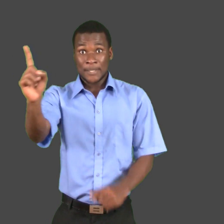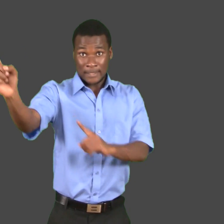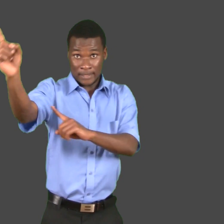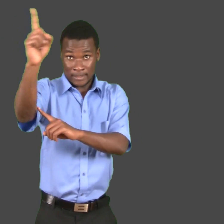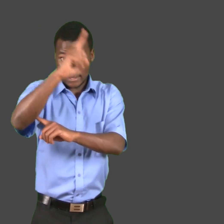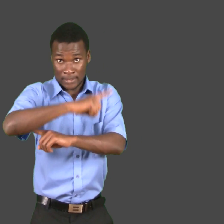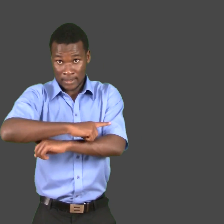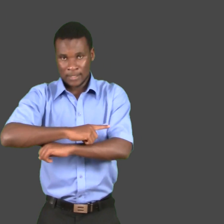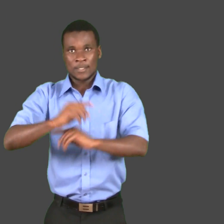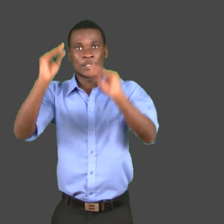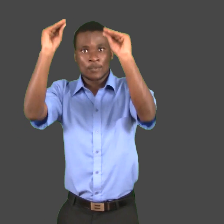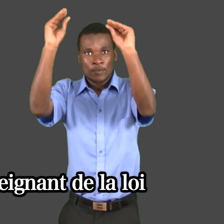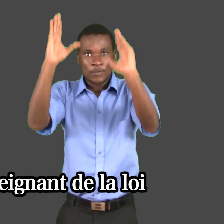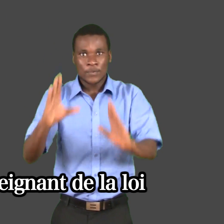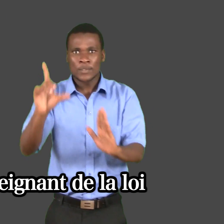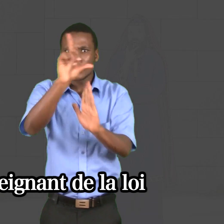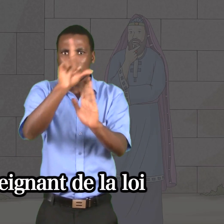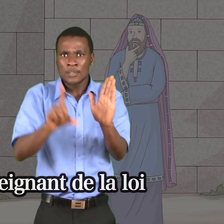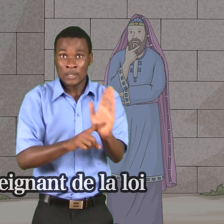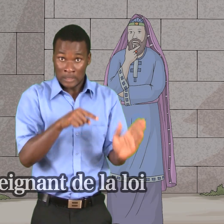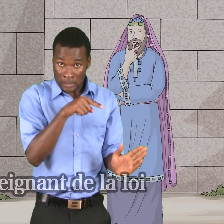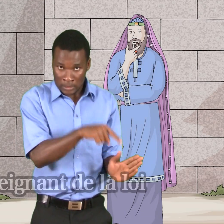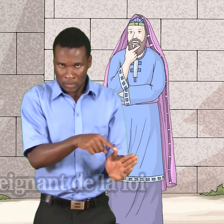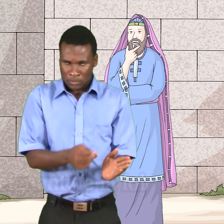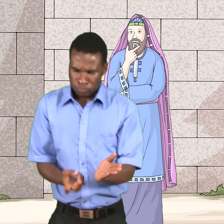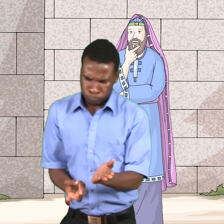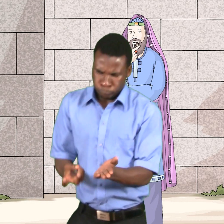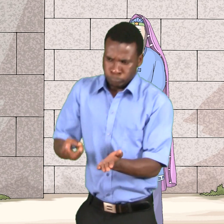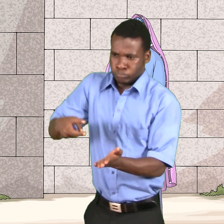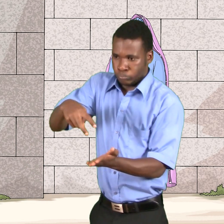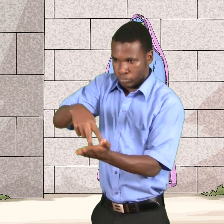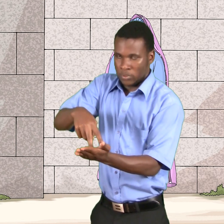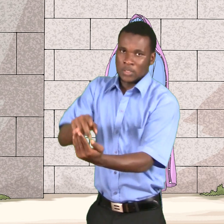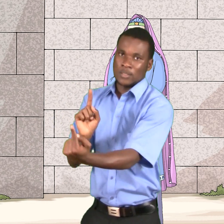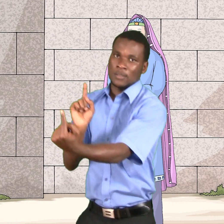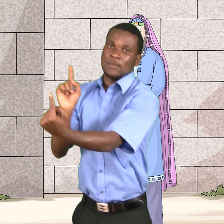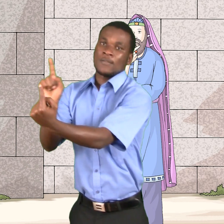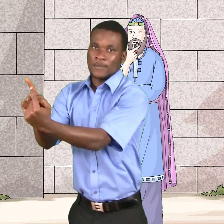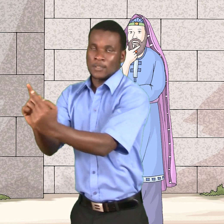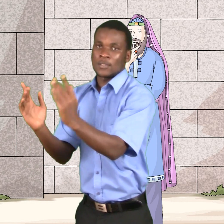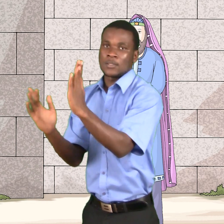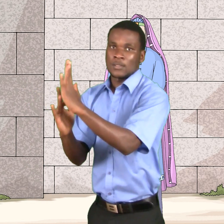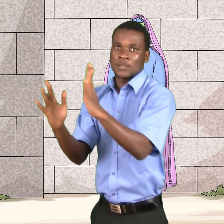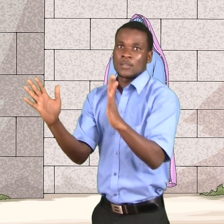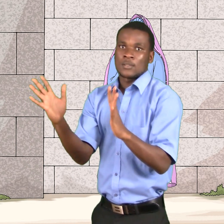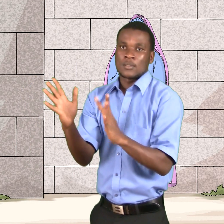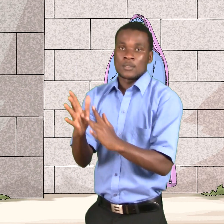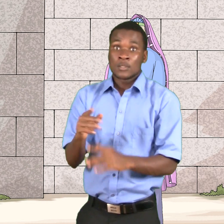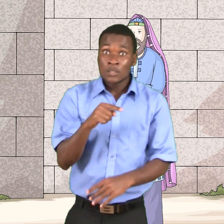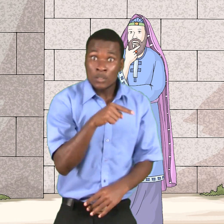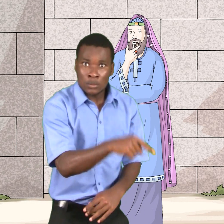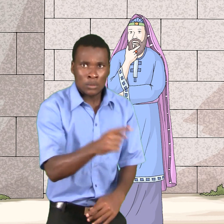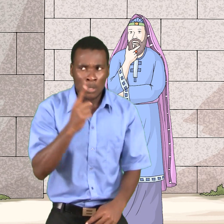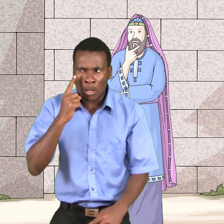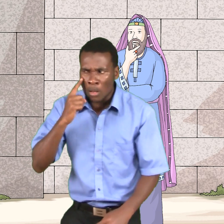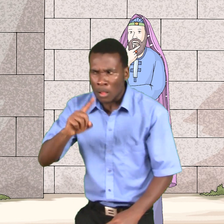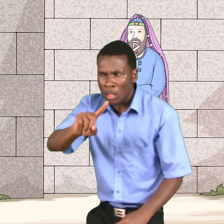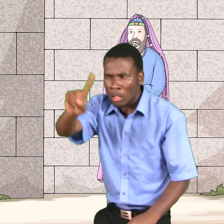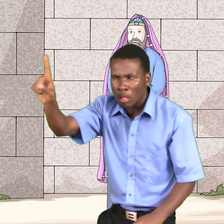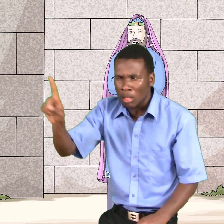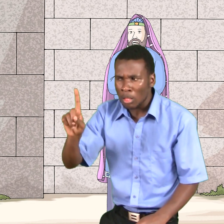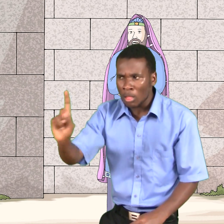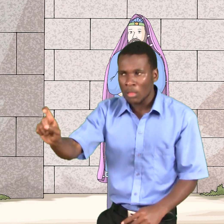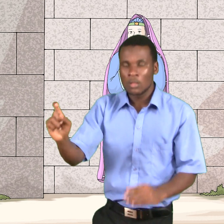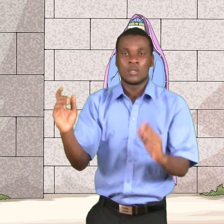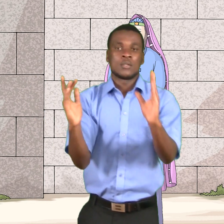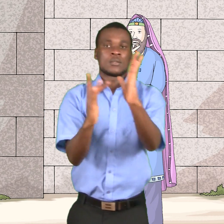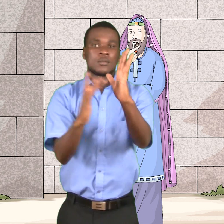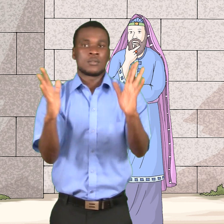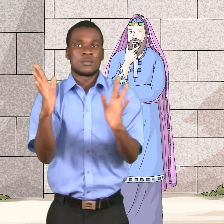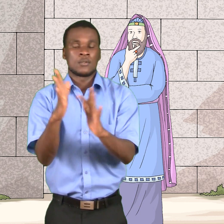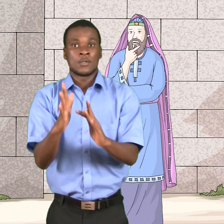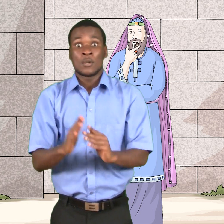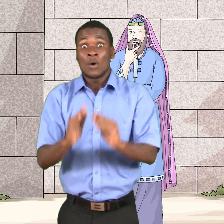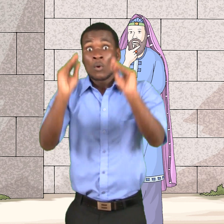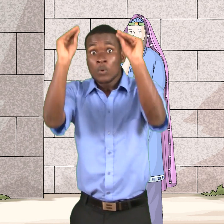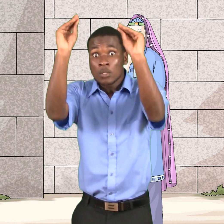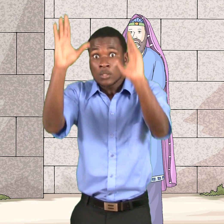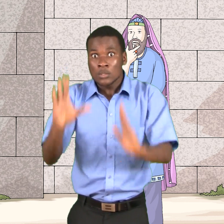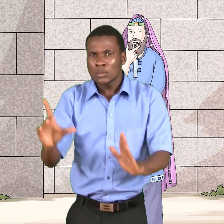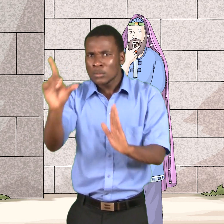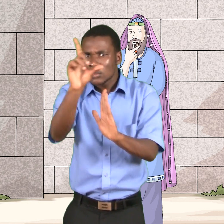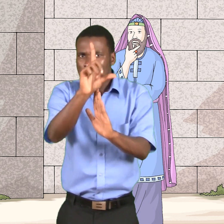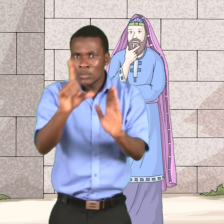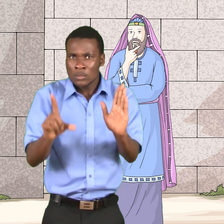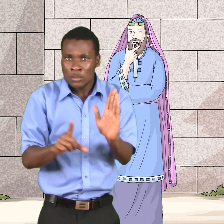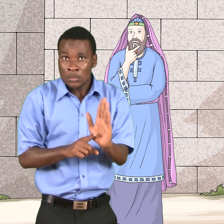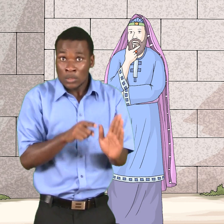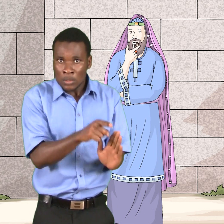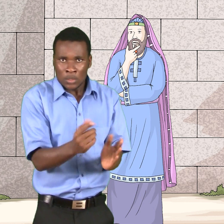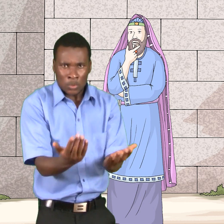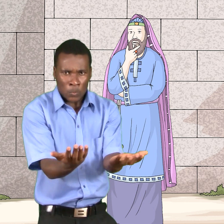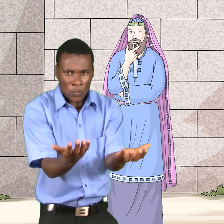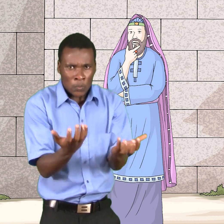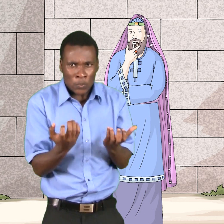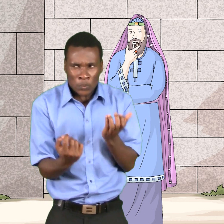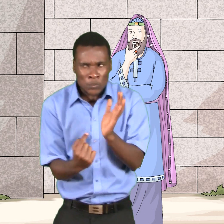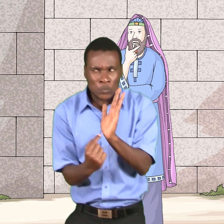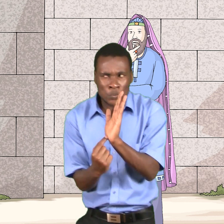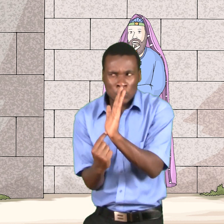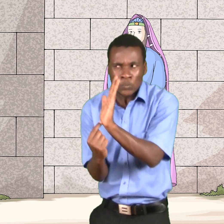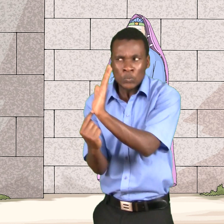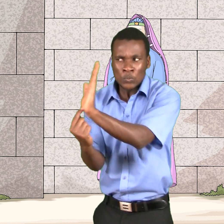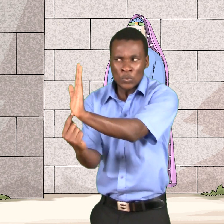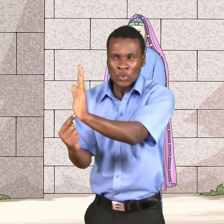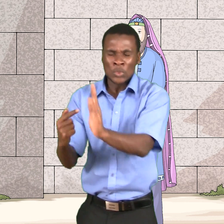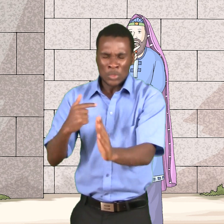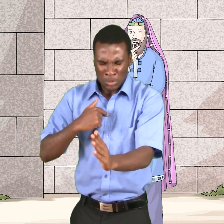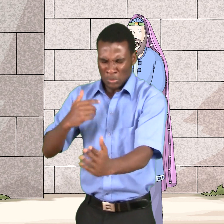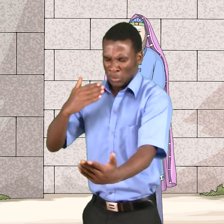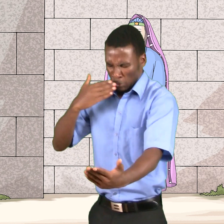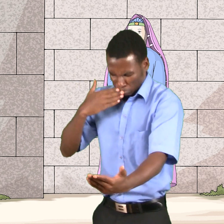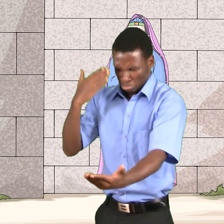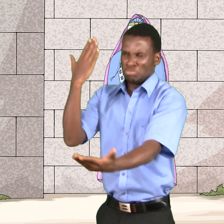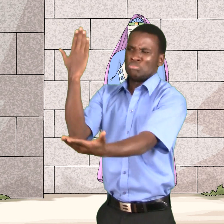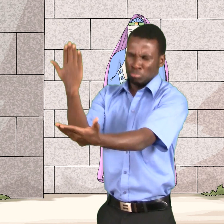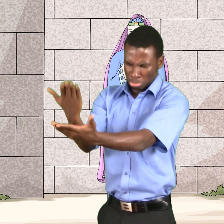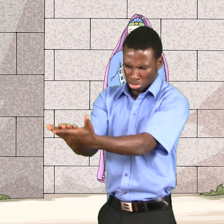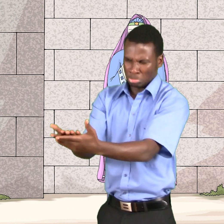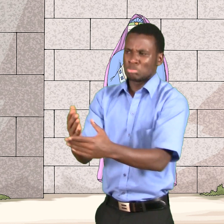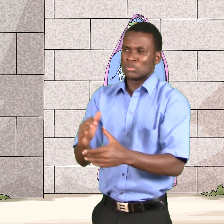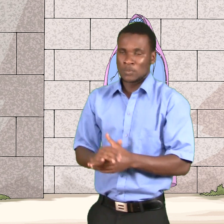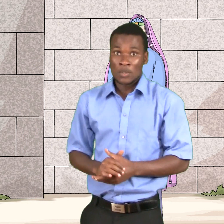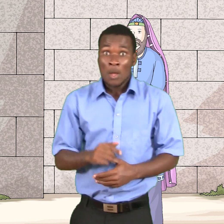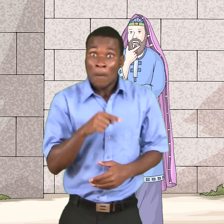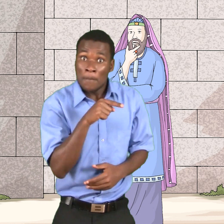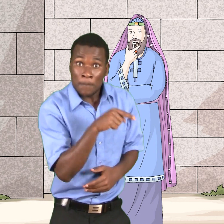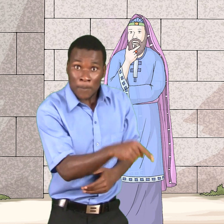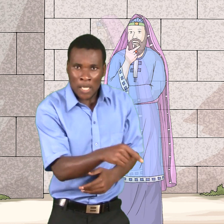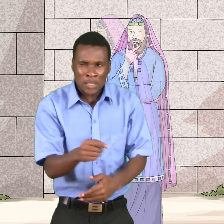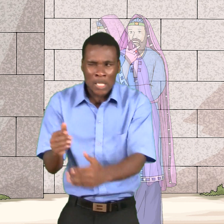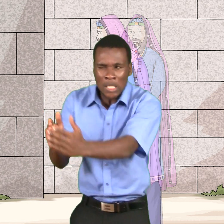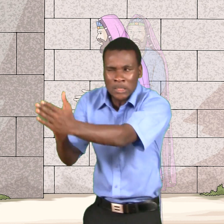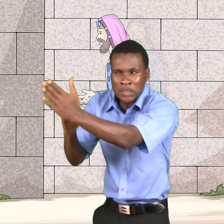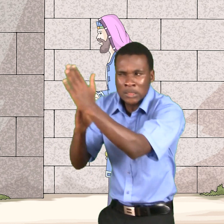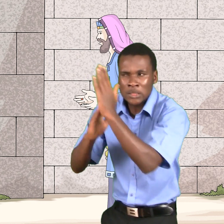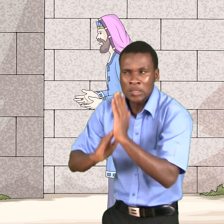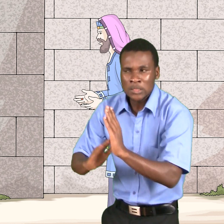One day an expert in the law stood up to test Him.